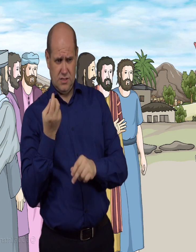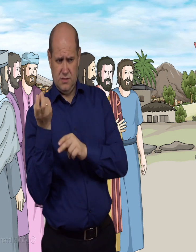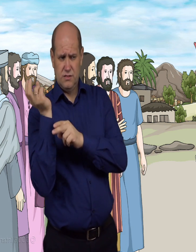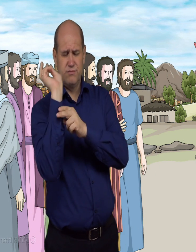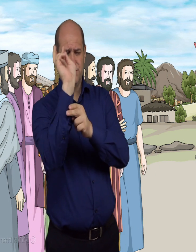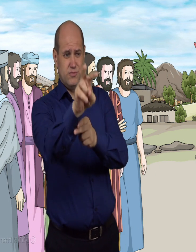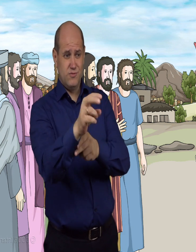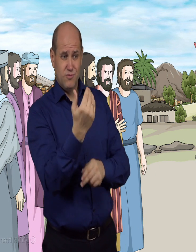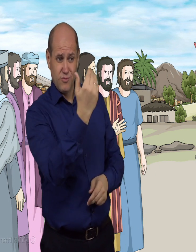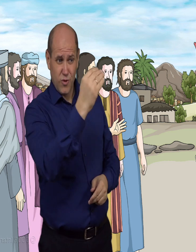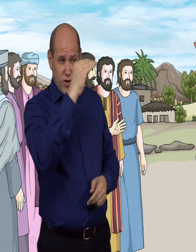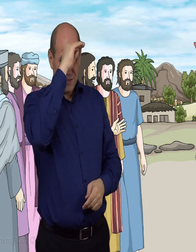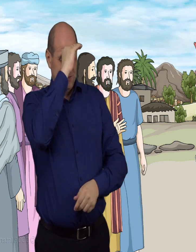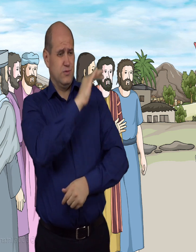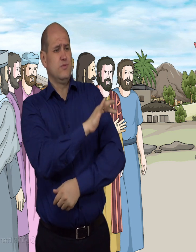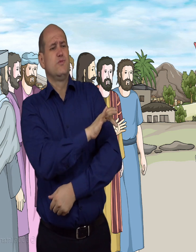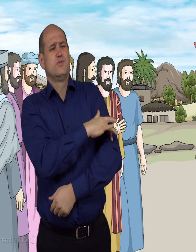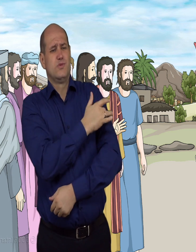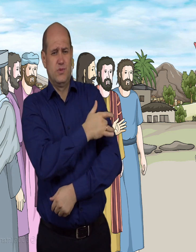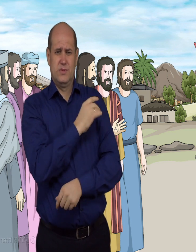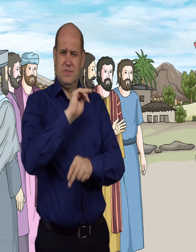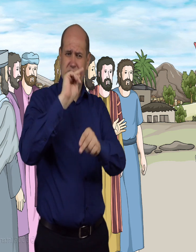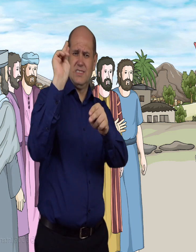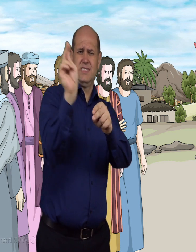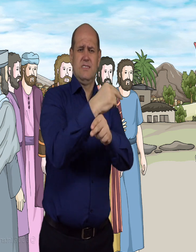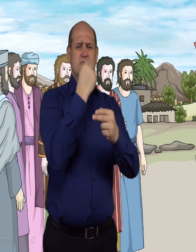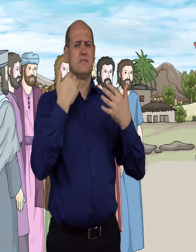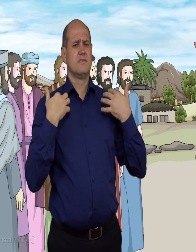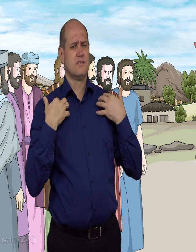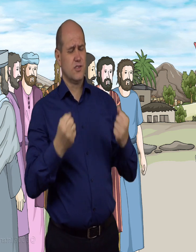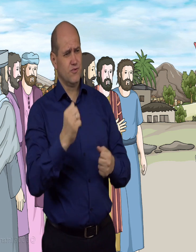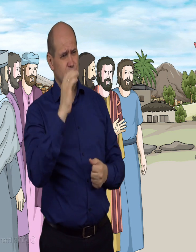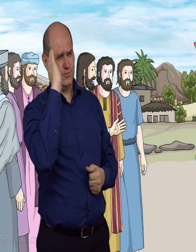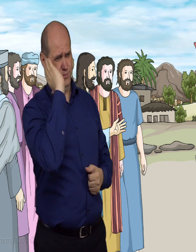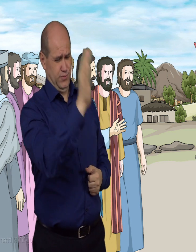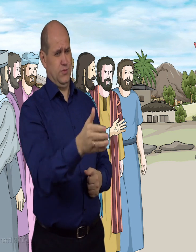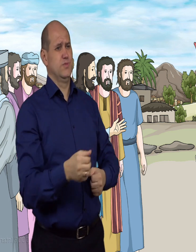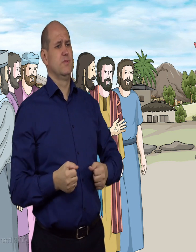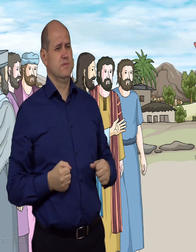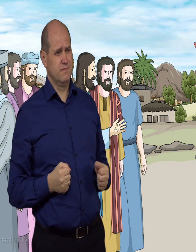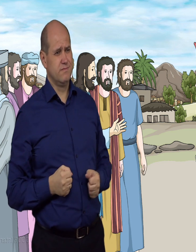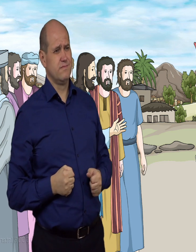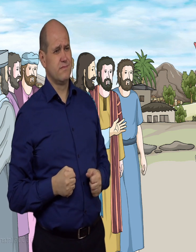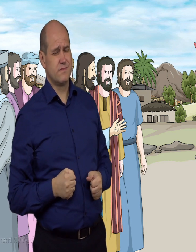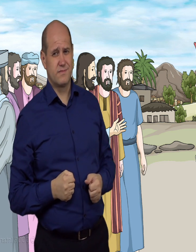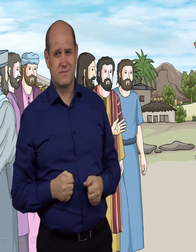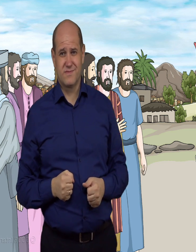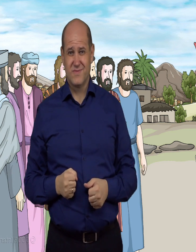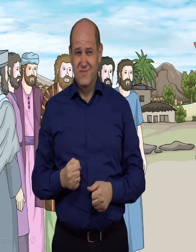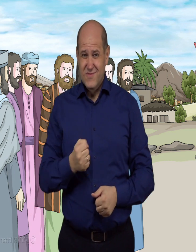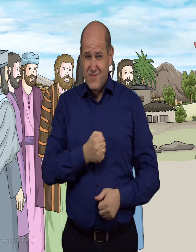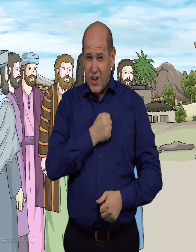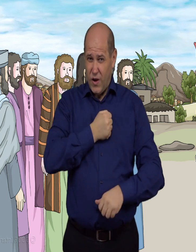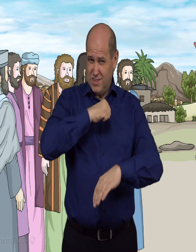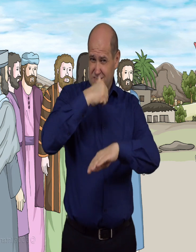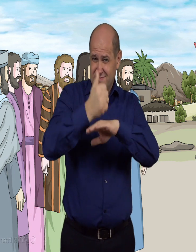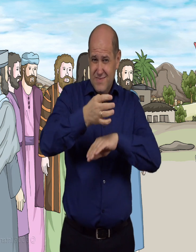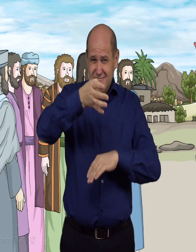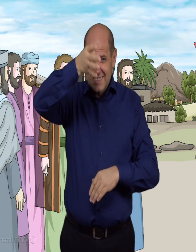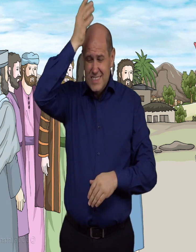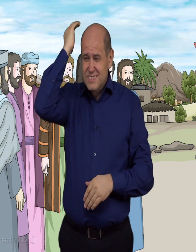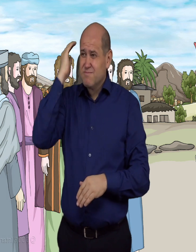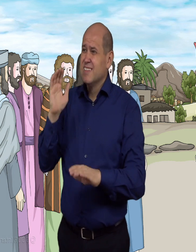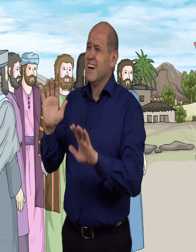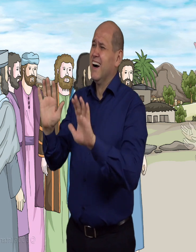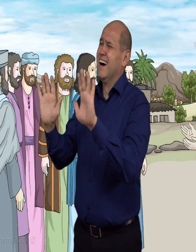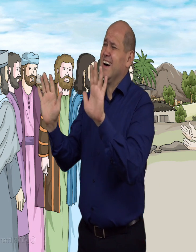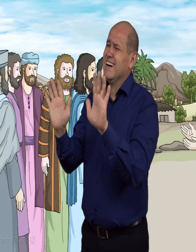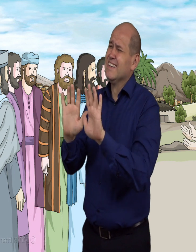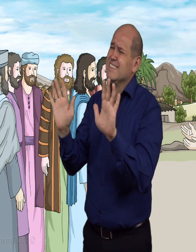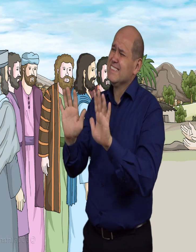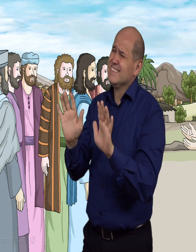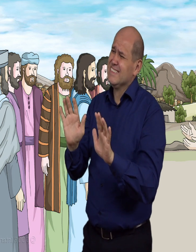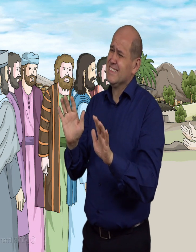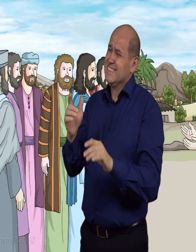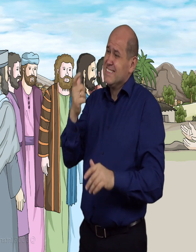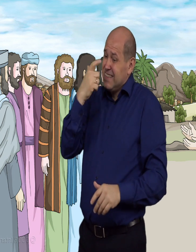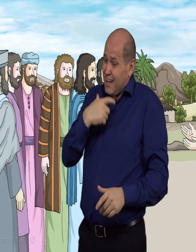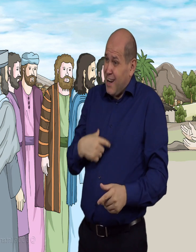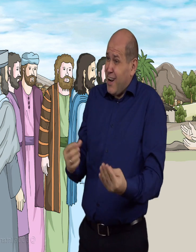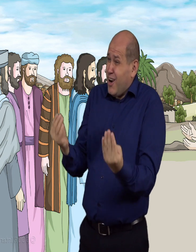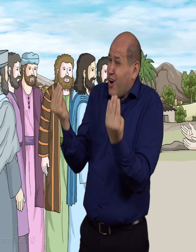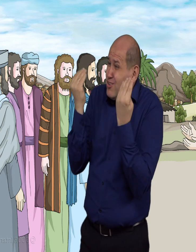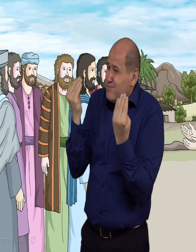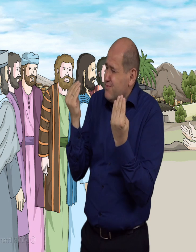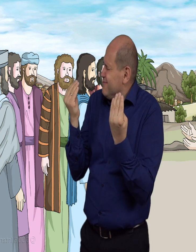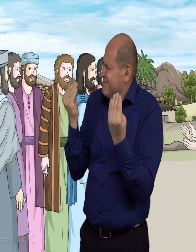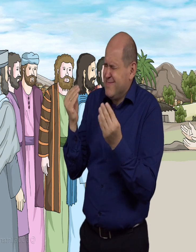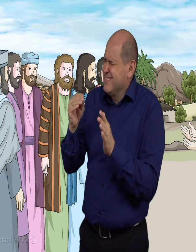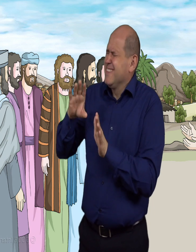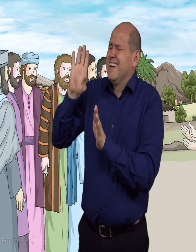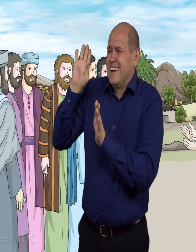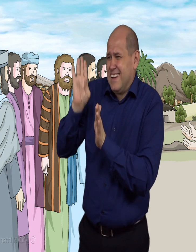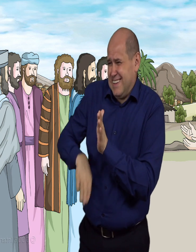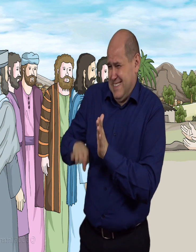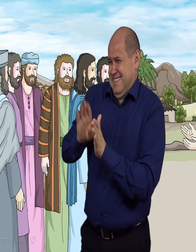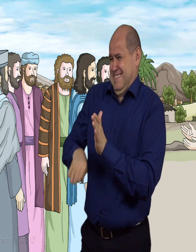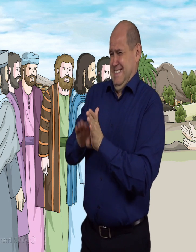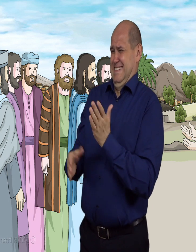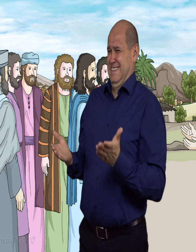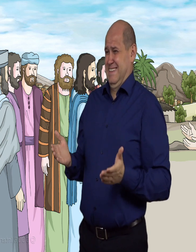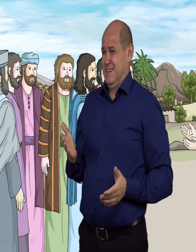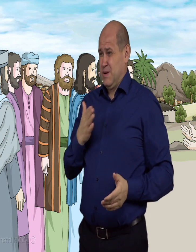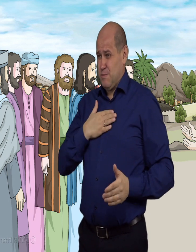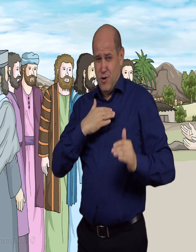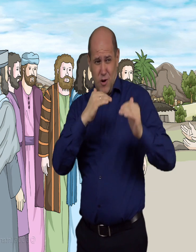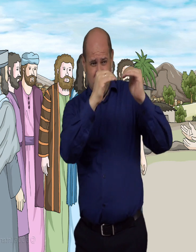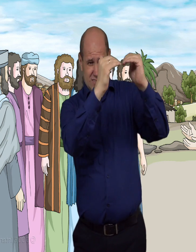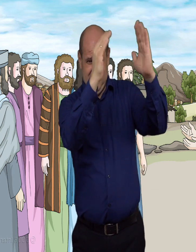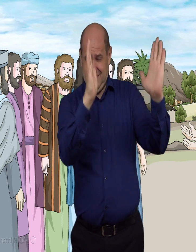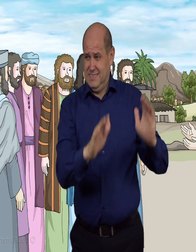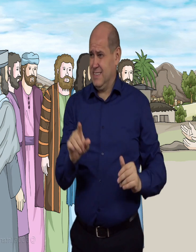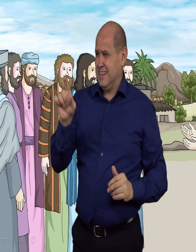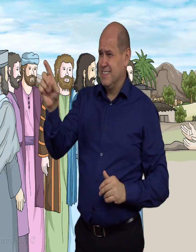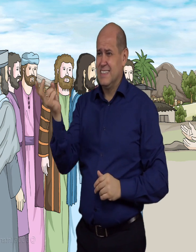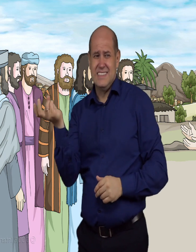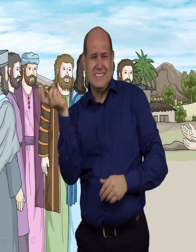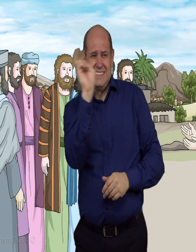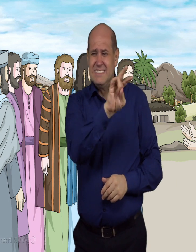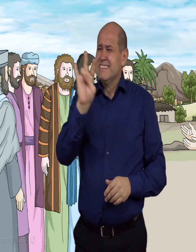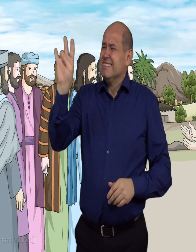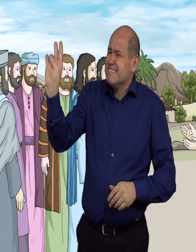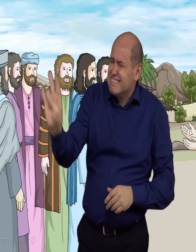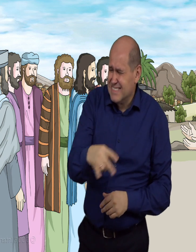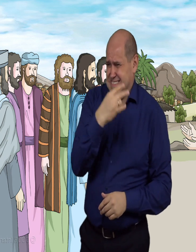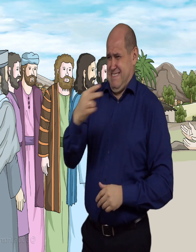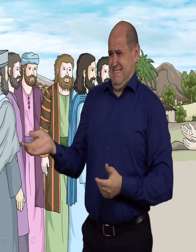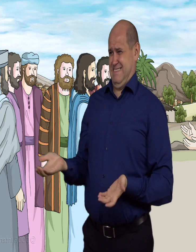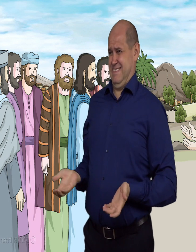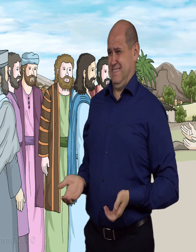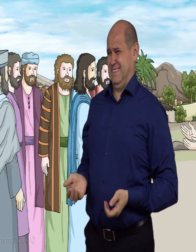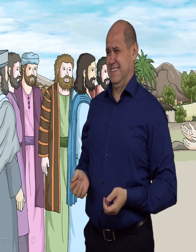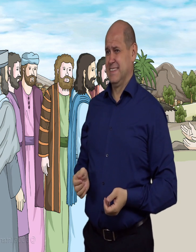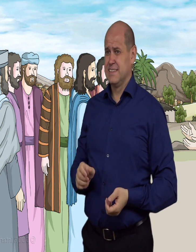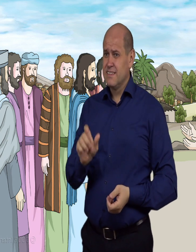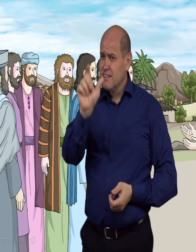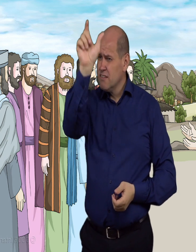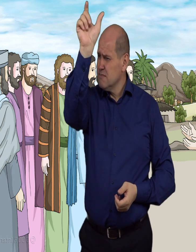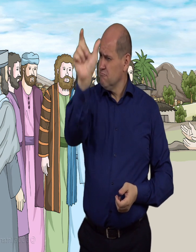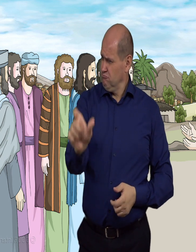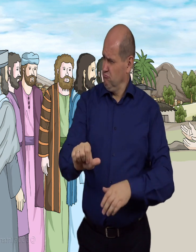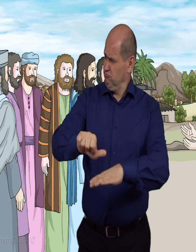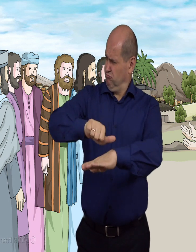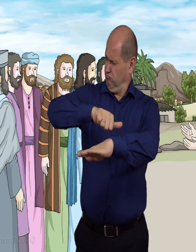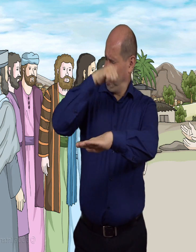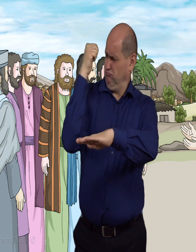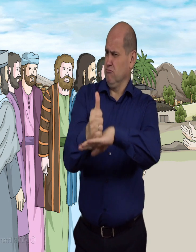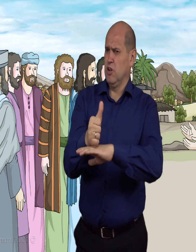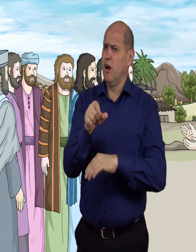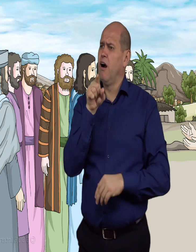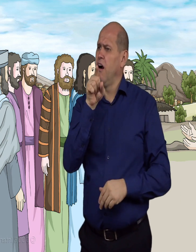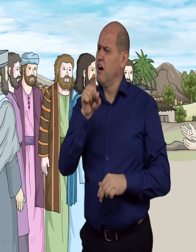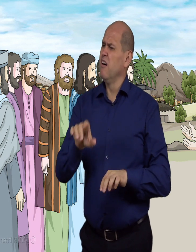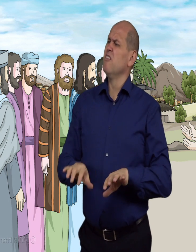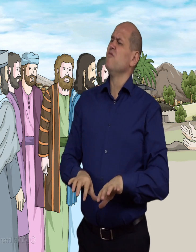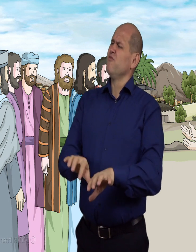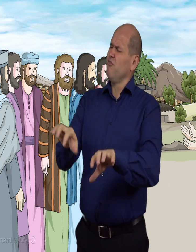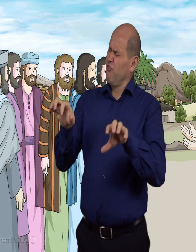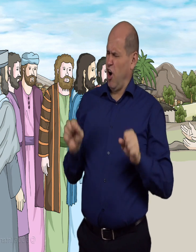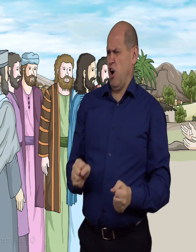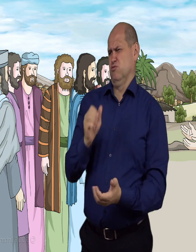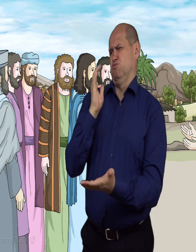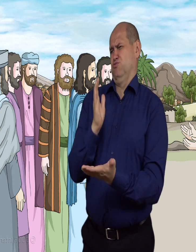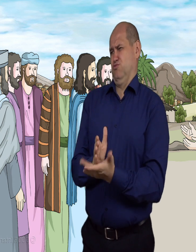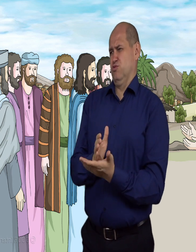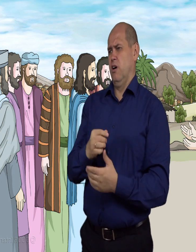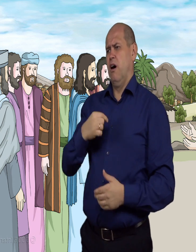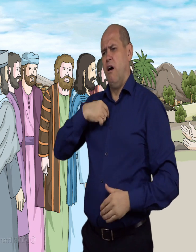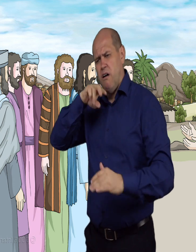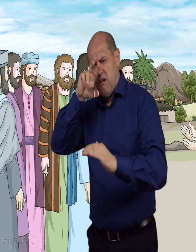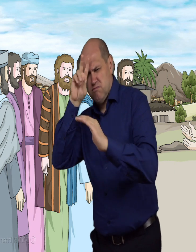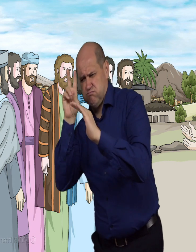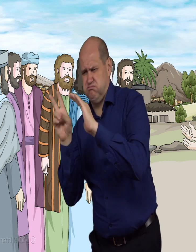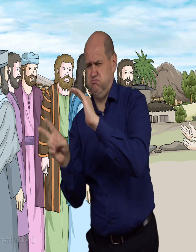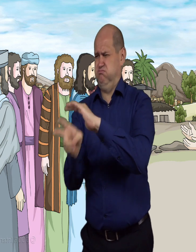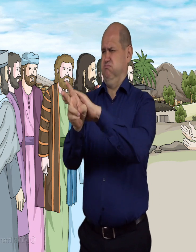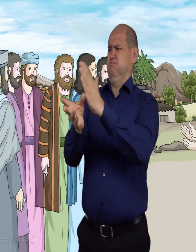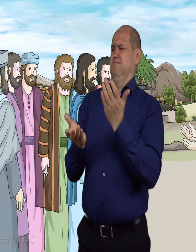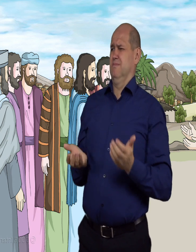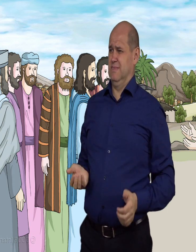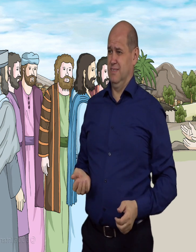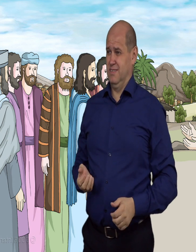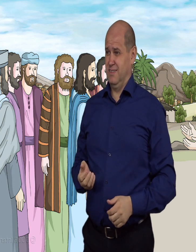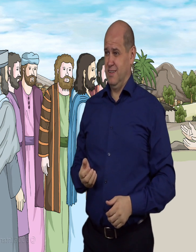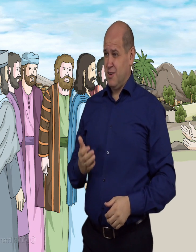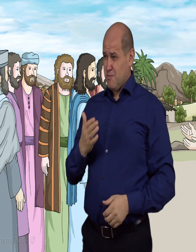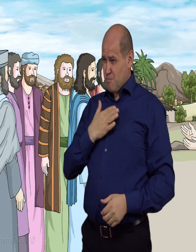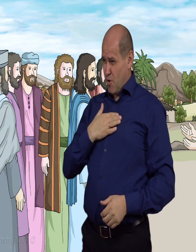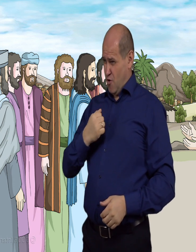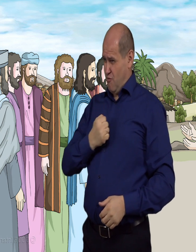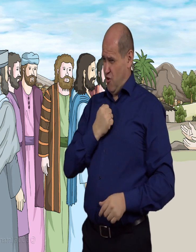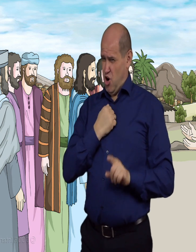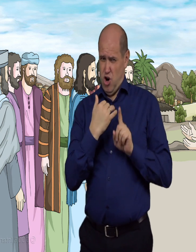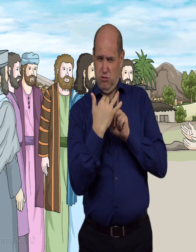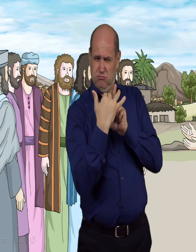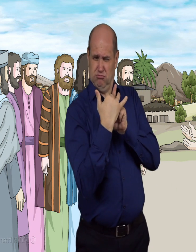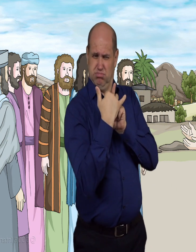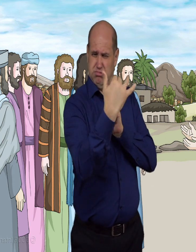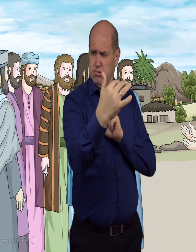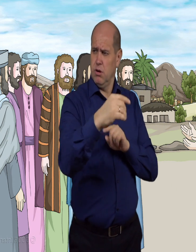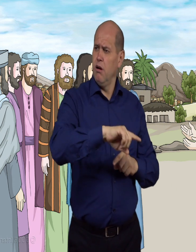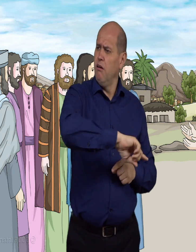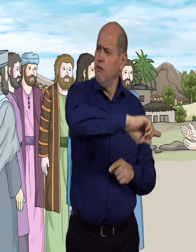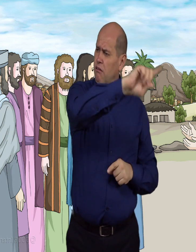The centurion answered, “Lord, I am not worthy to have You come under my roof.